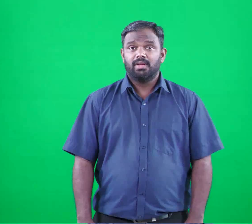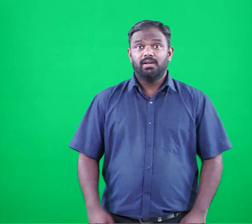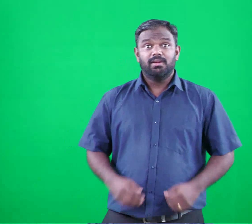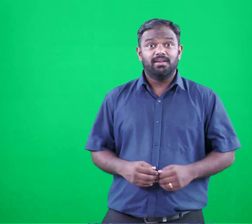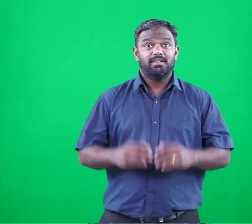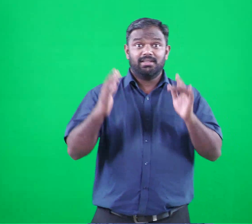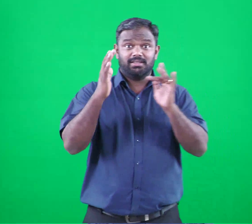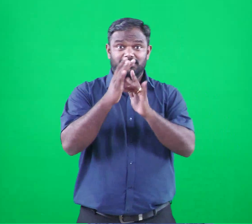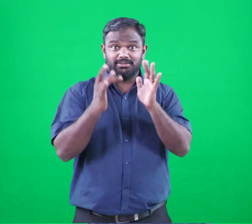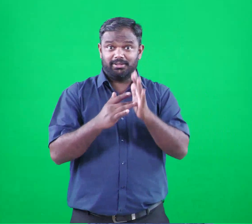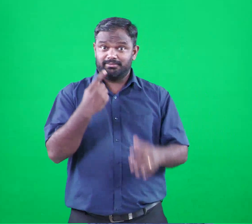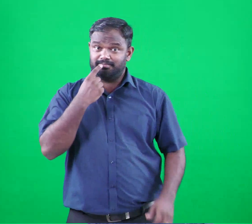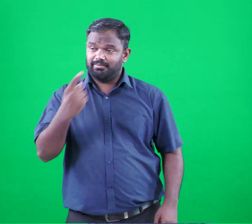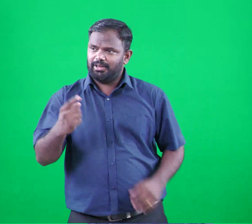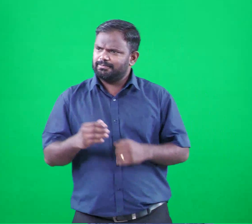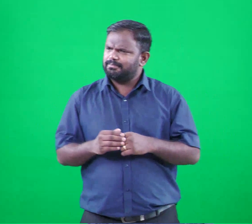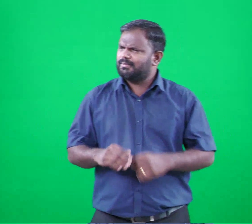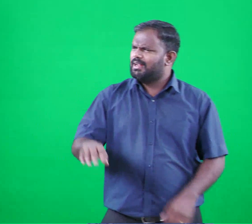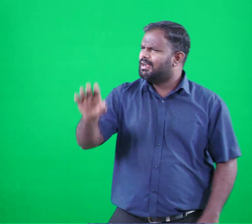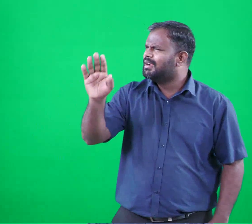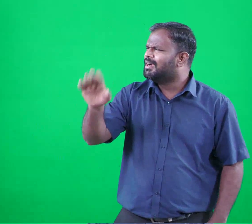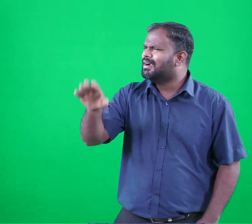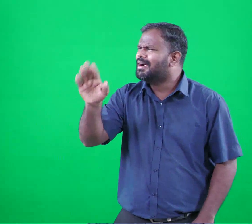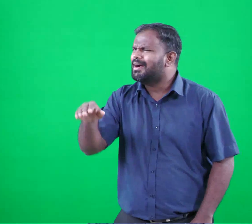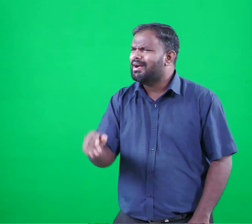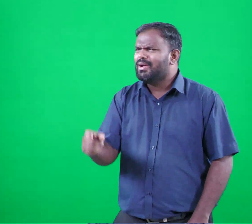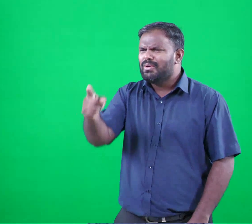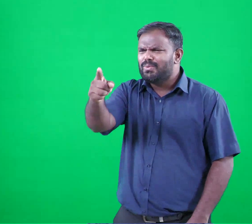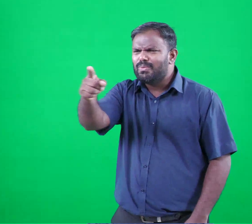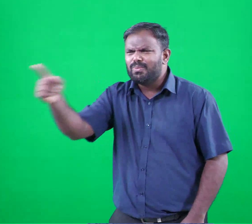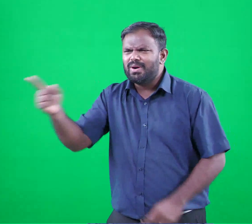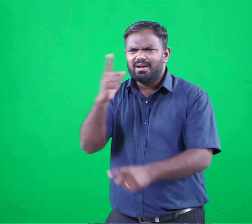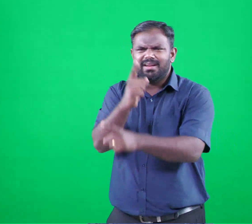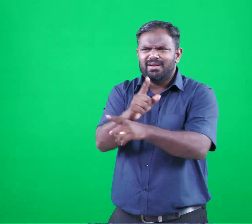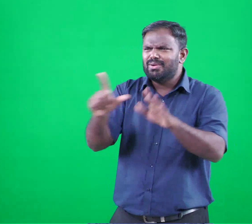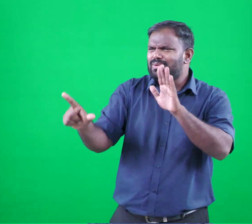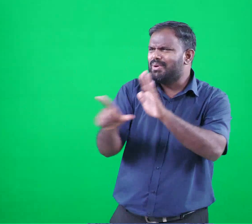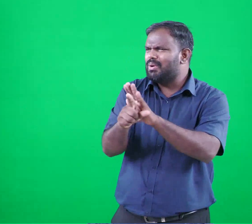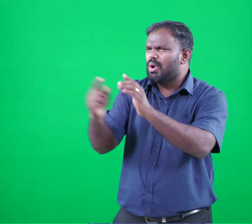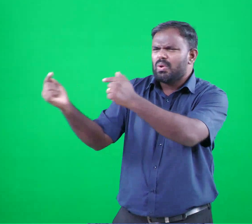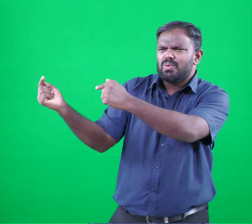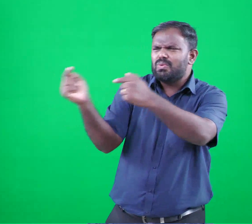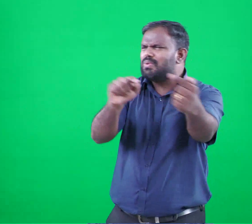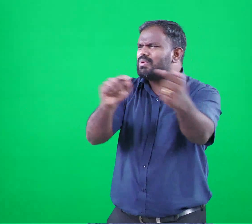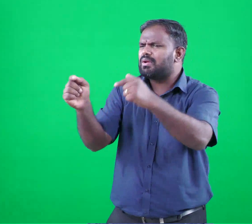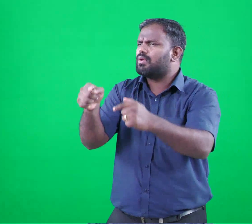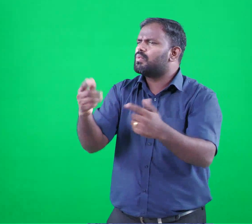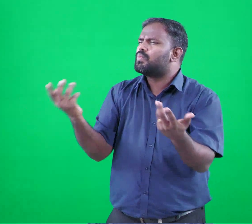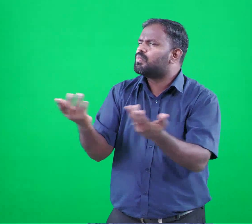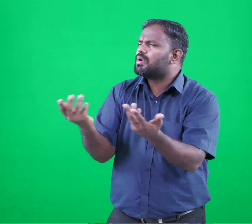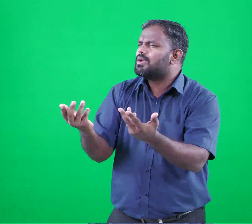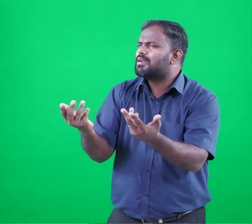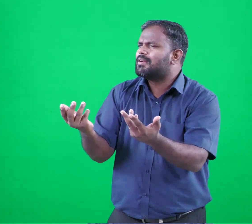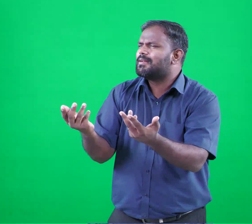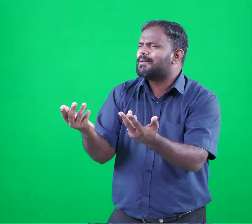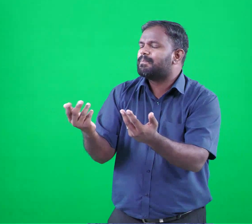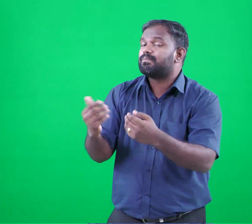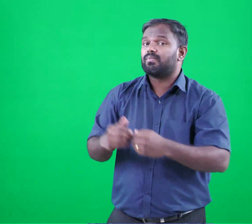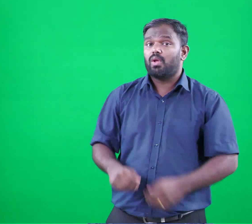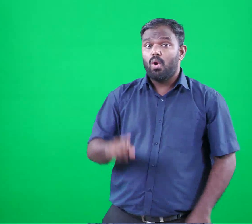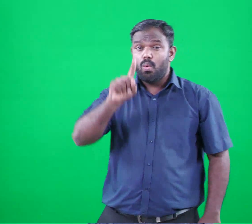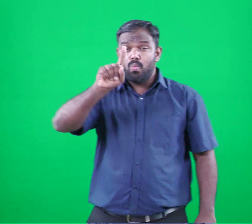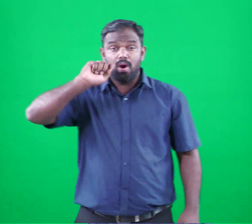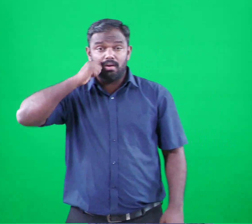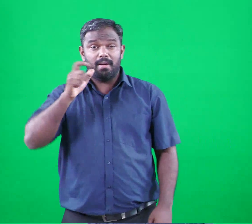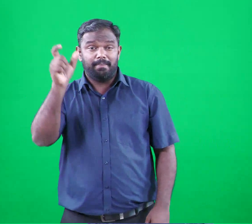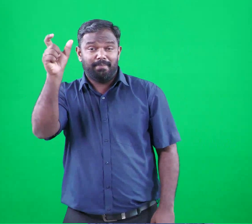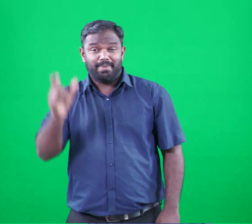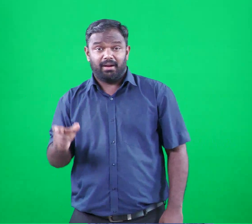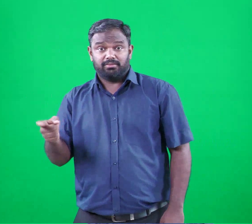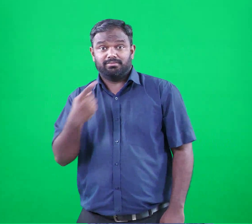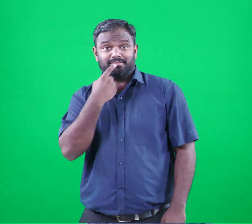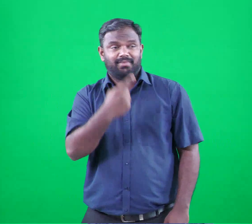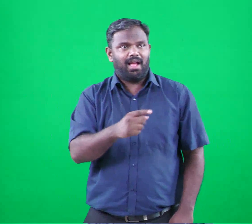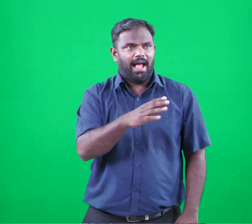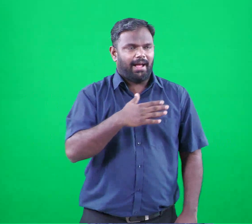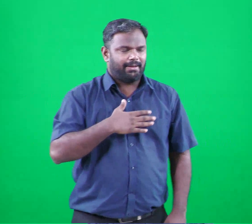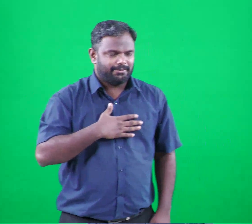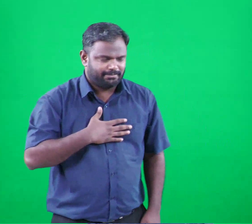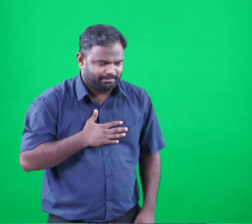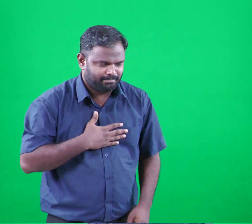"What are you disputing with them?" He asked.